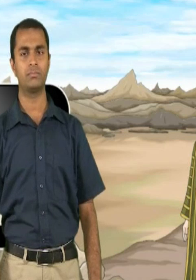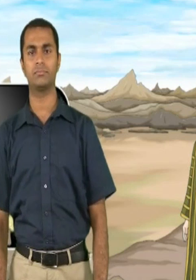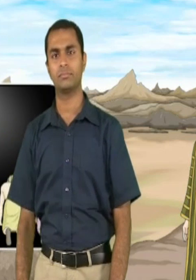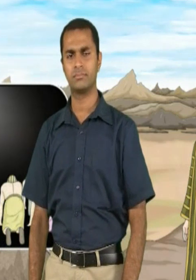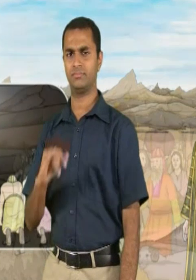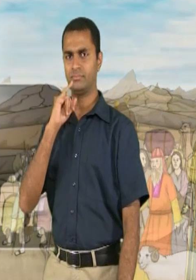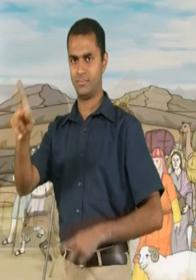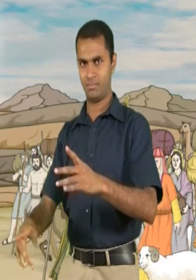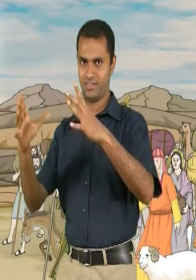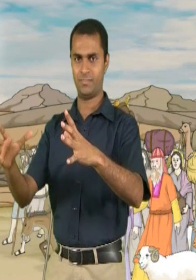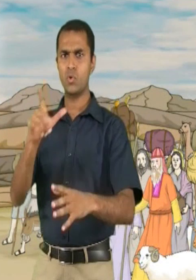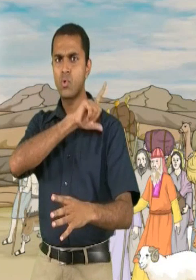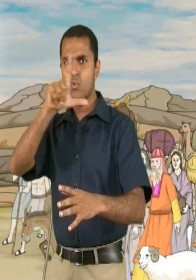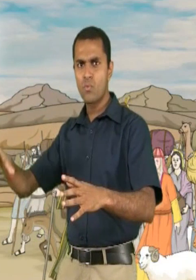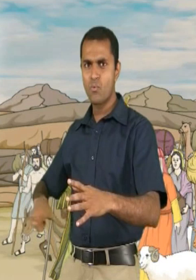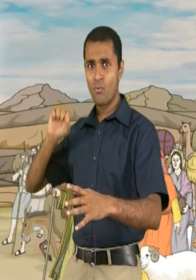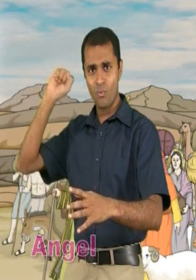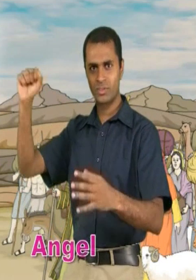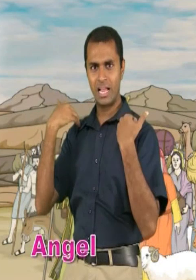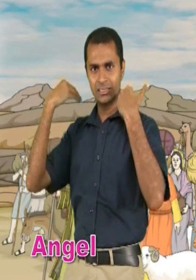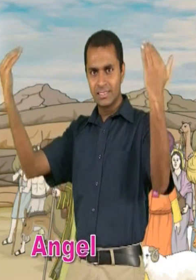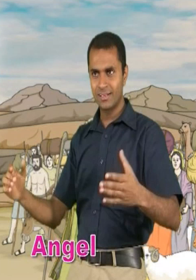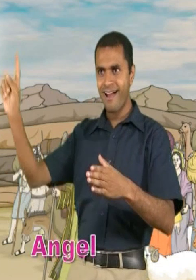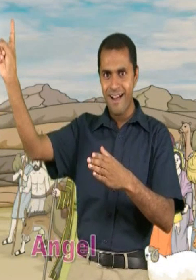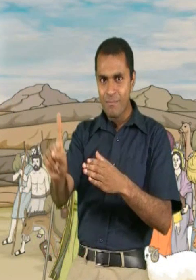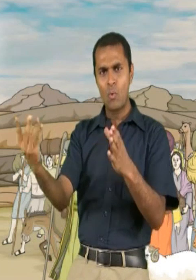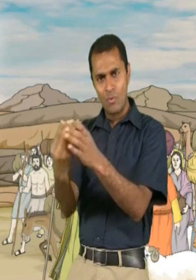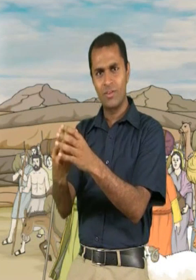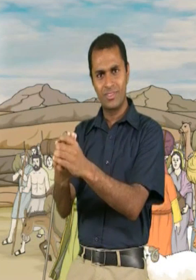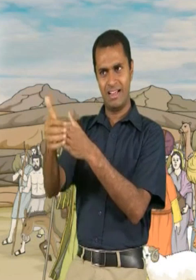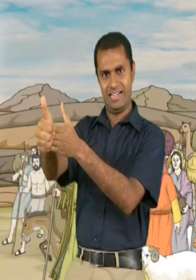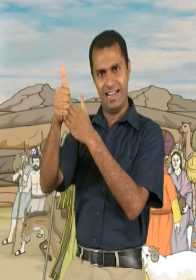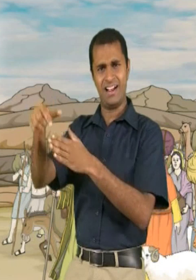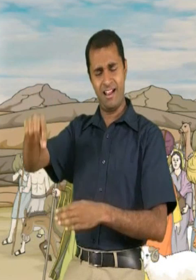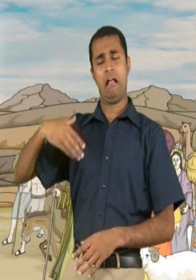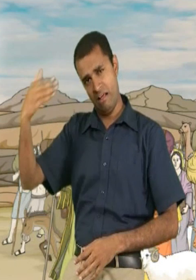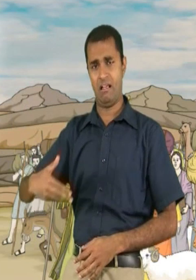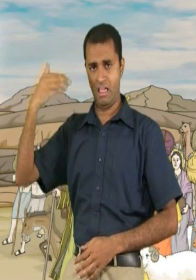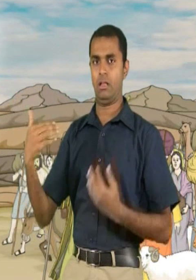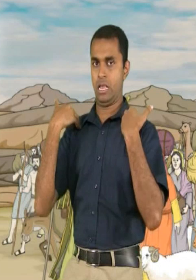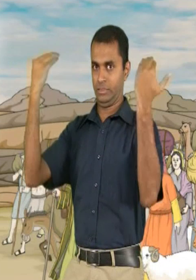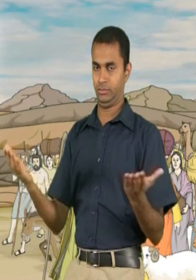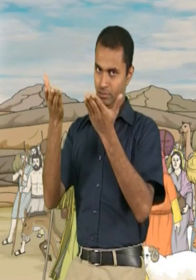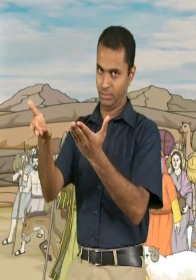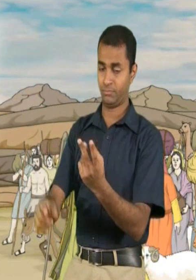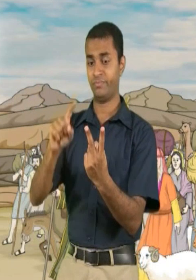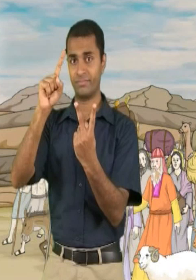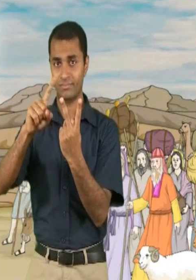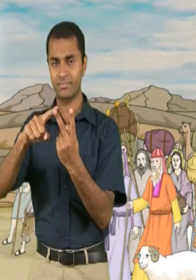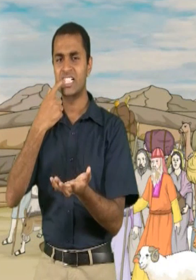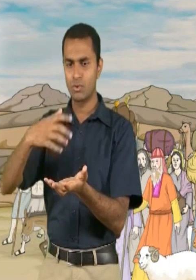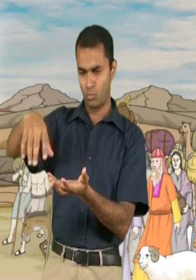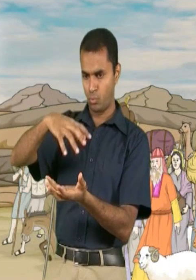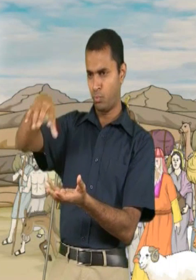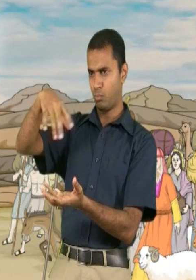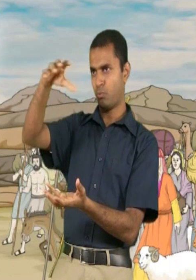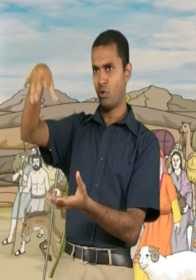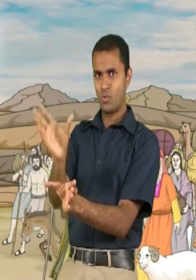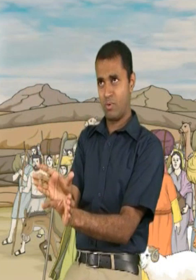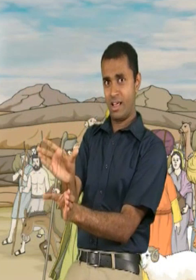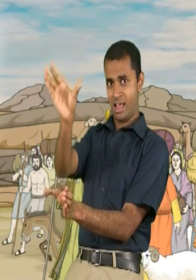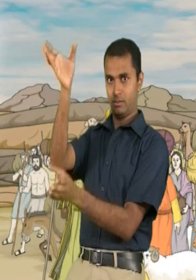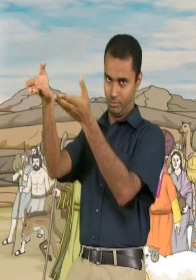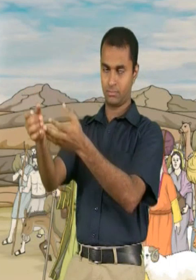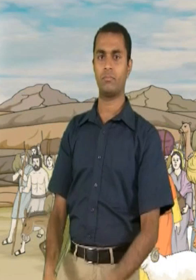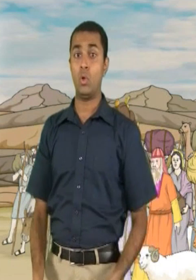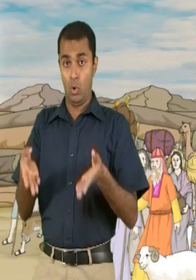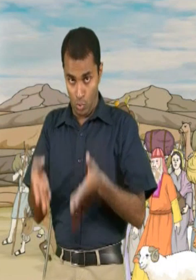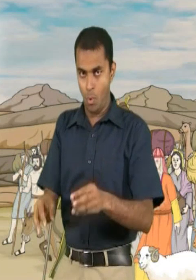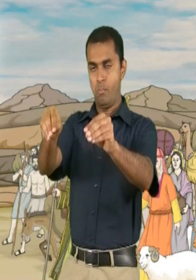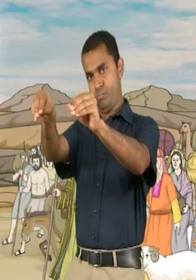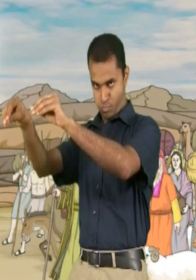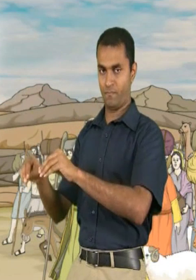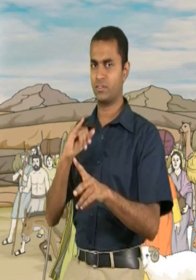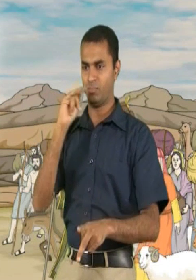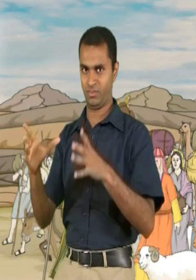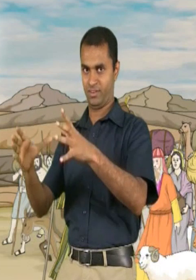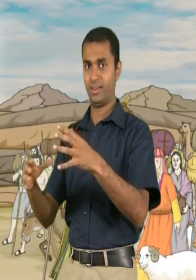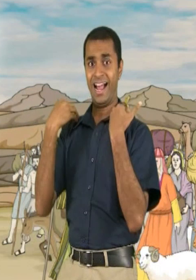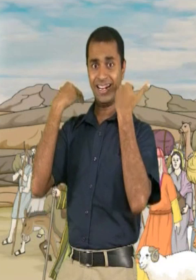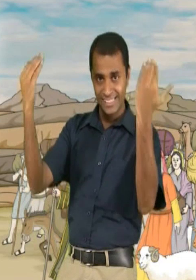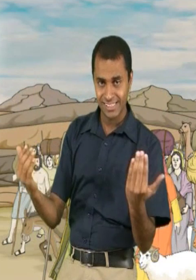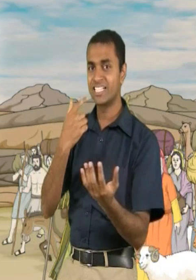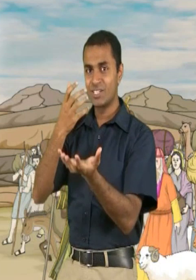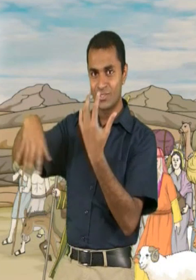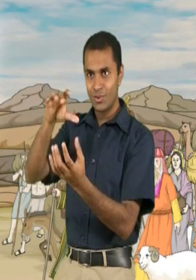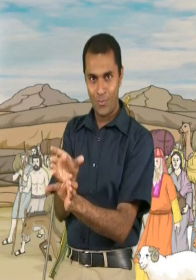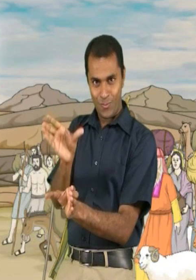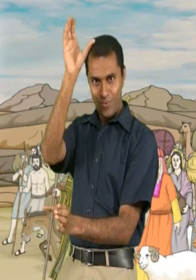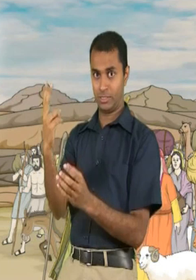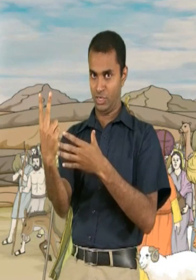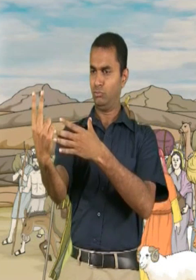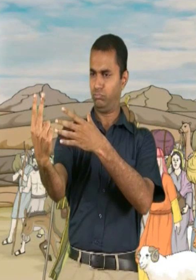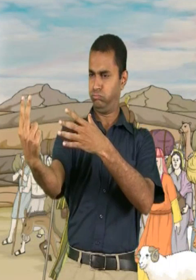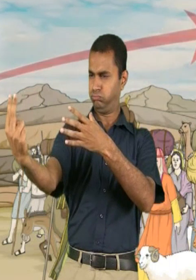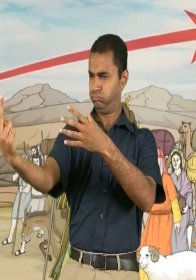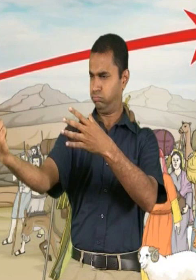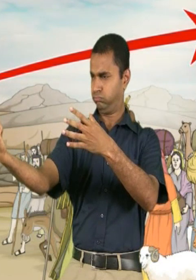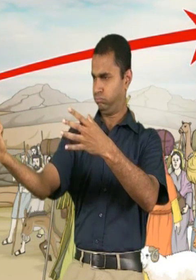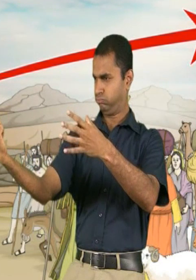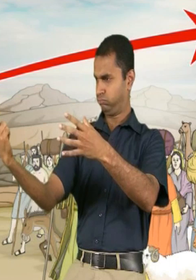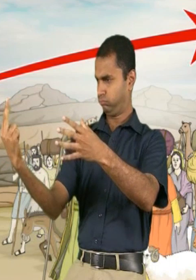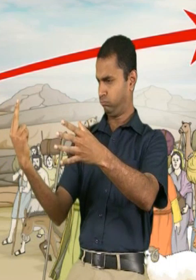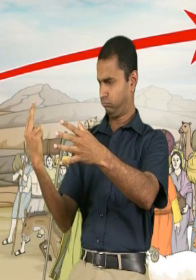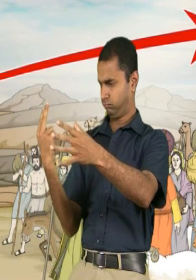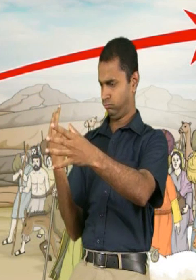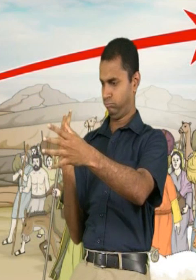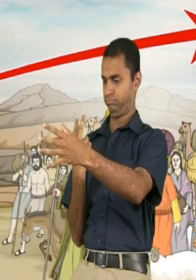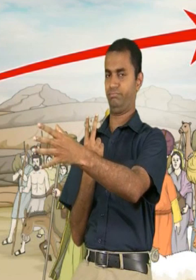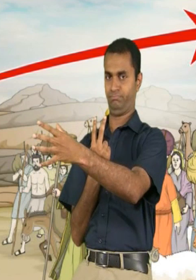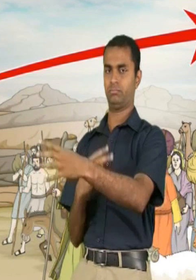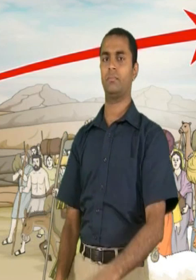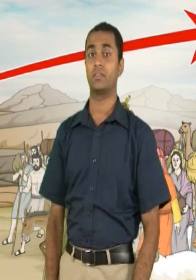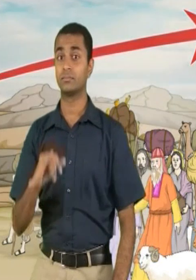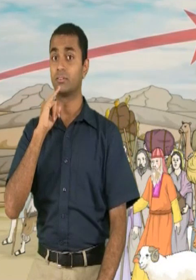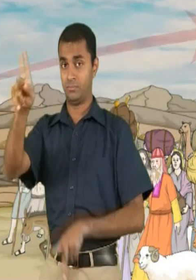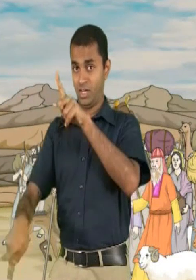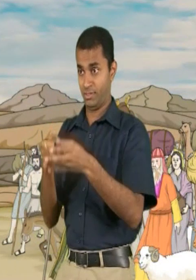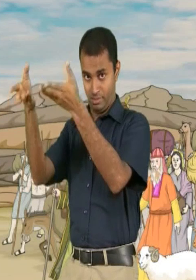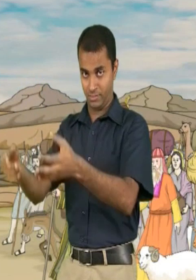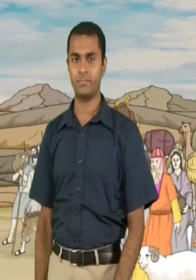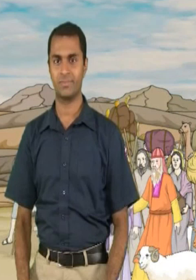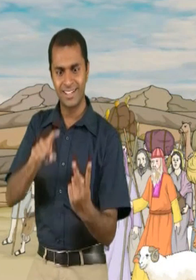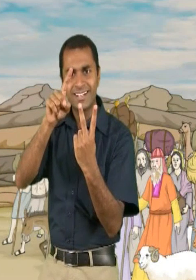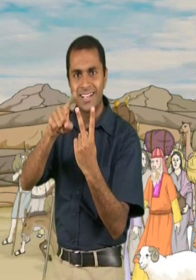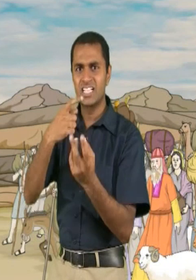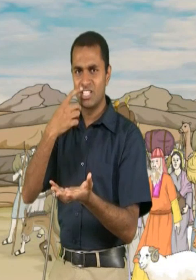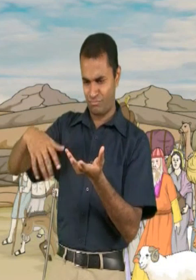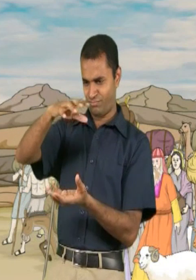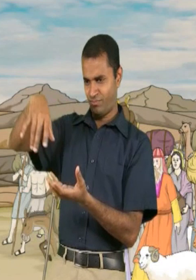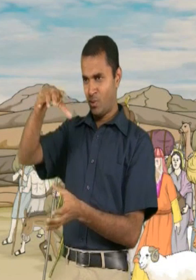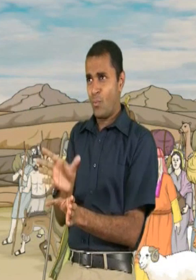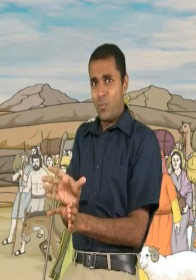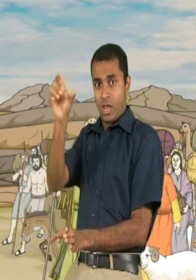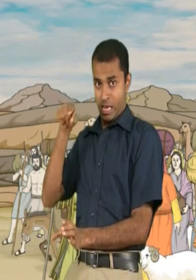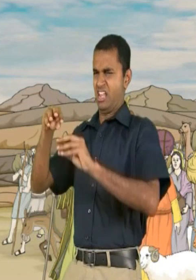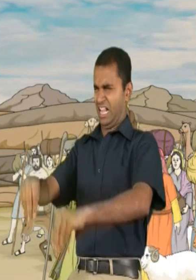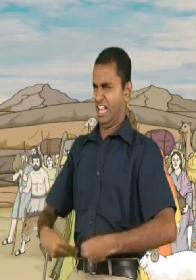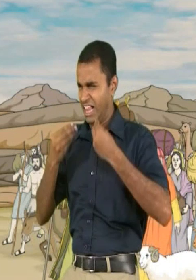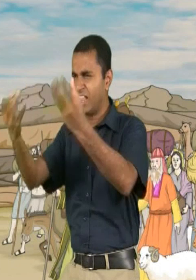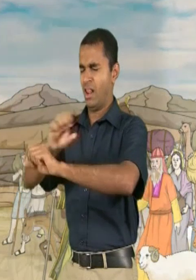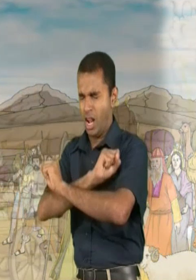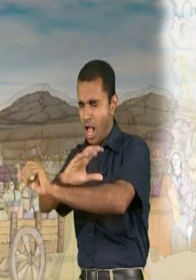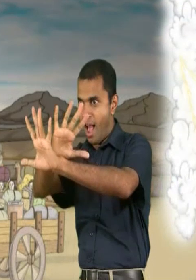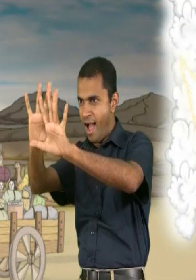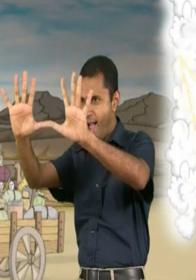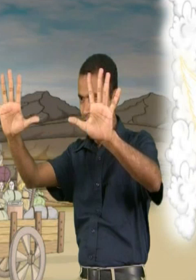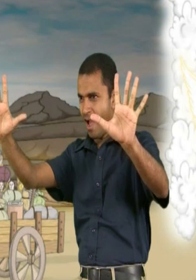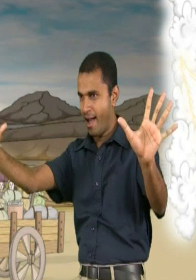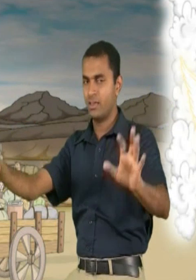And the angel of God, who had gone before the camp of Israel, withdrew and went behind them.